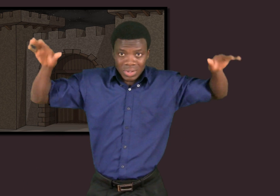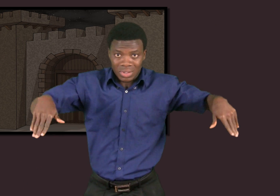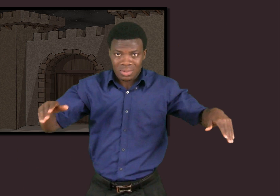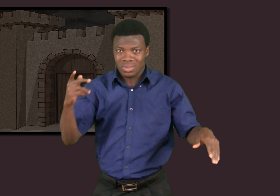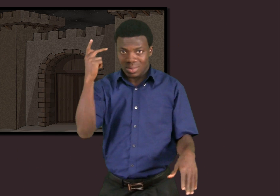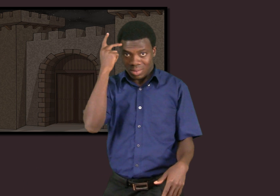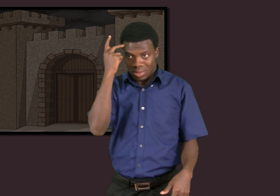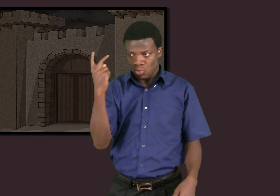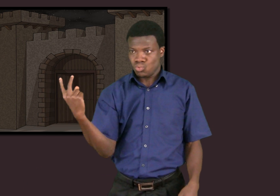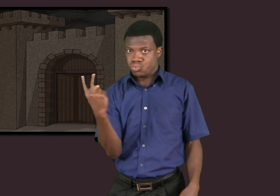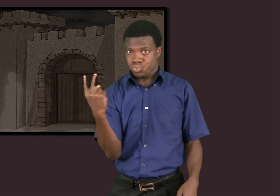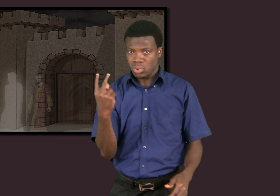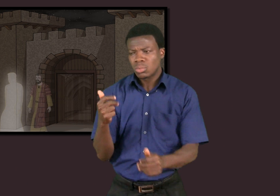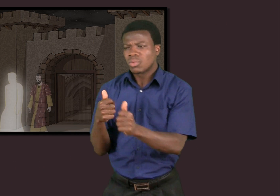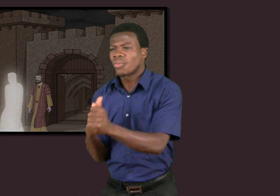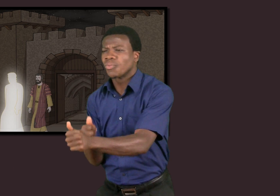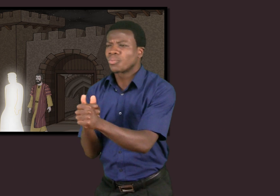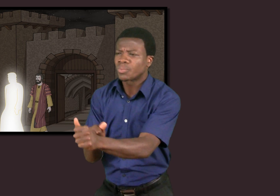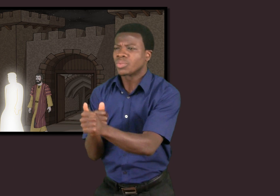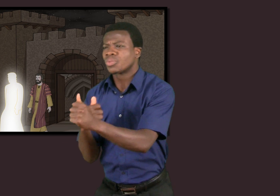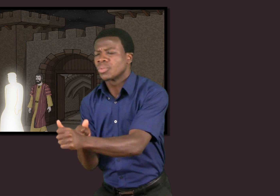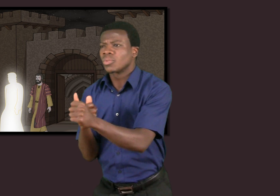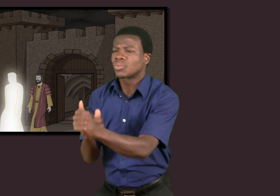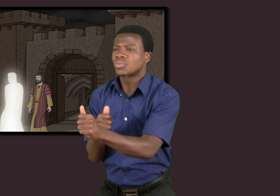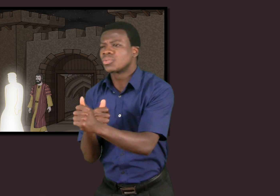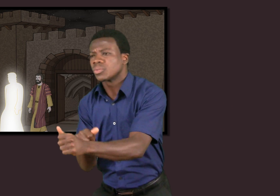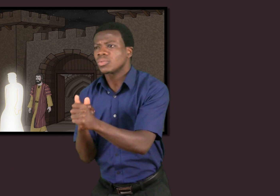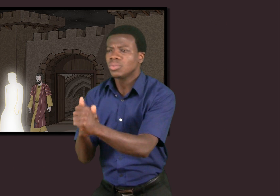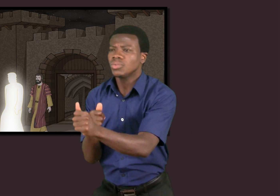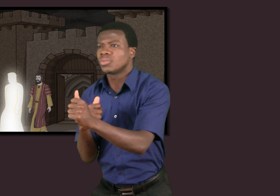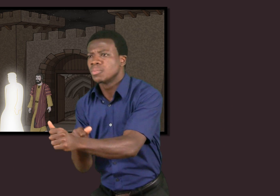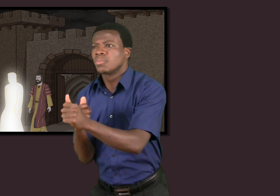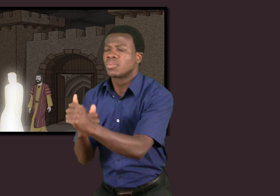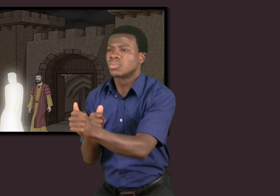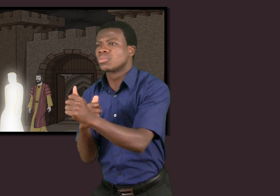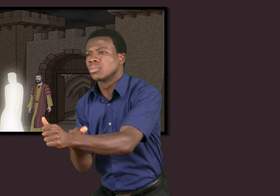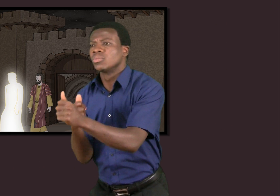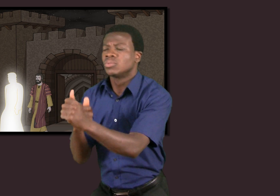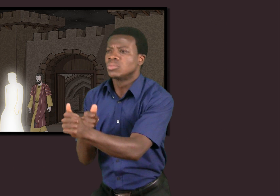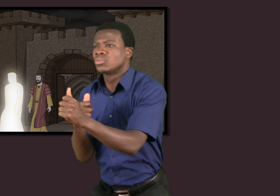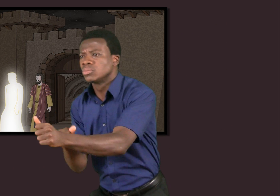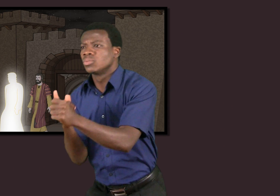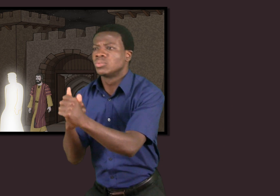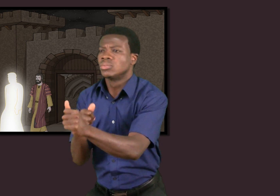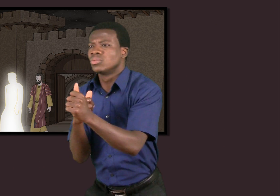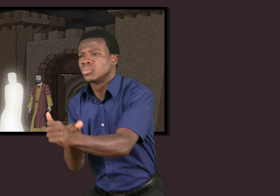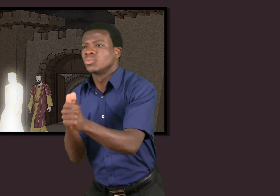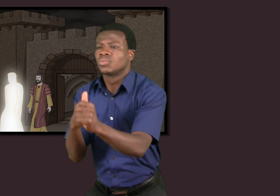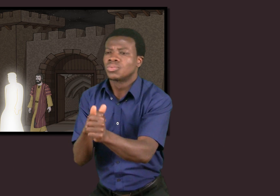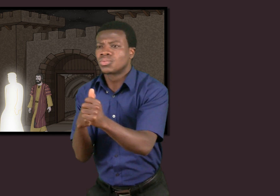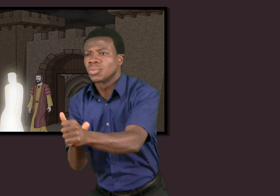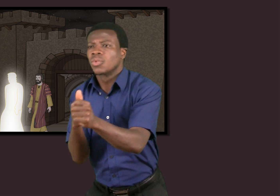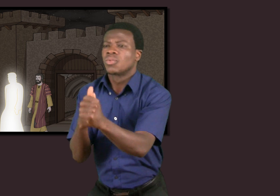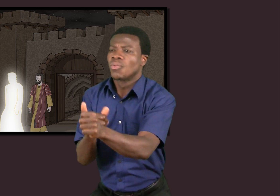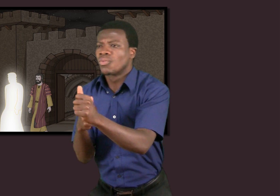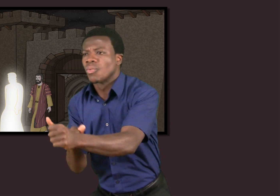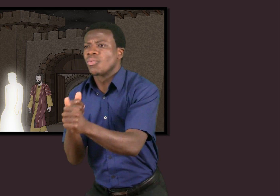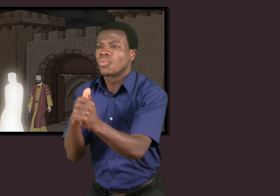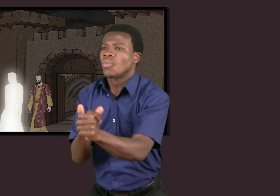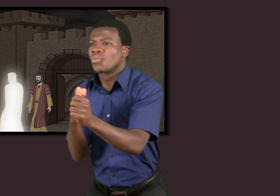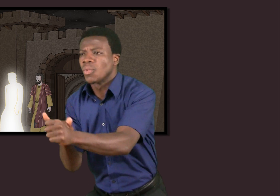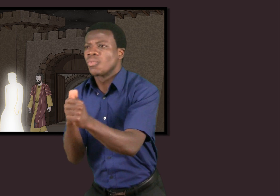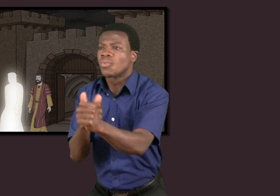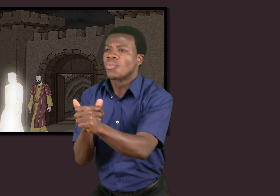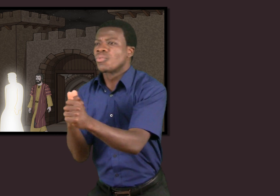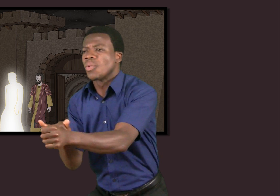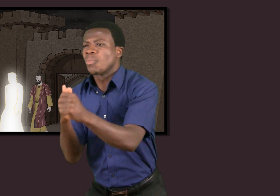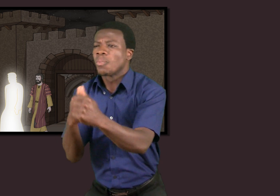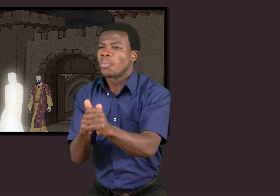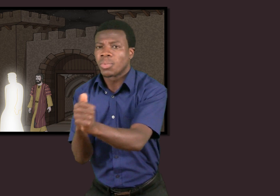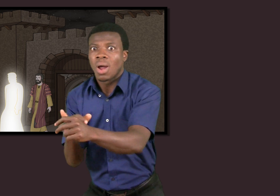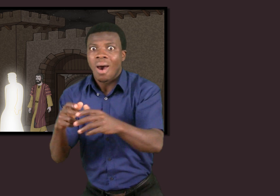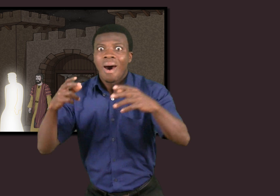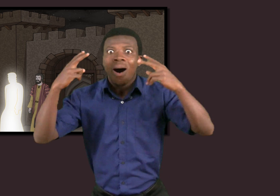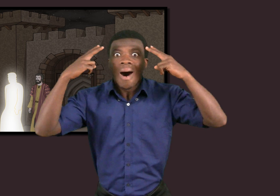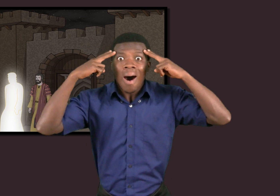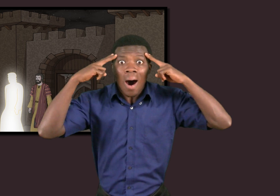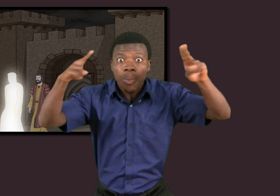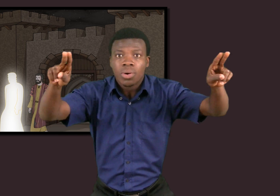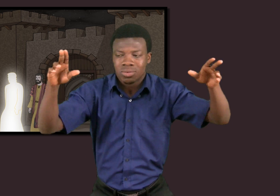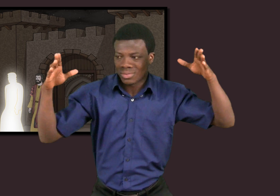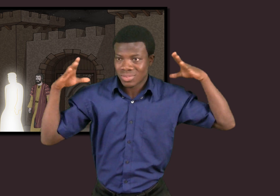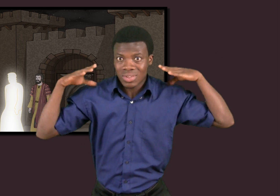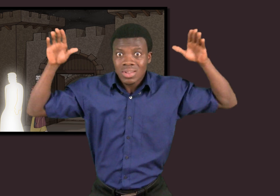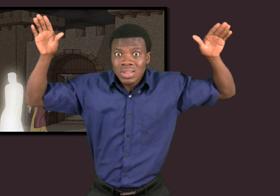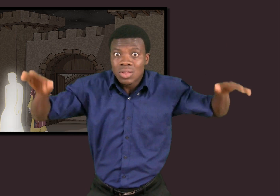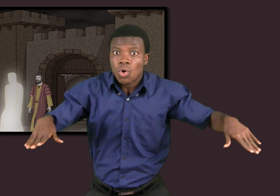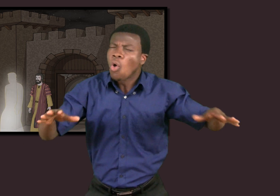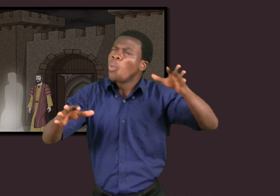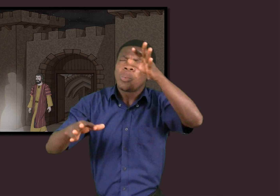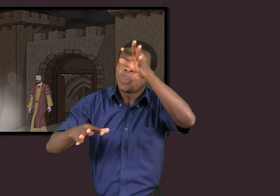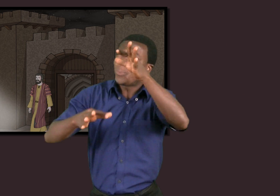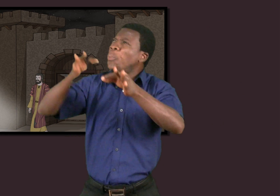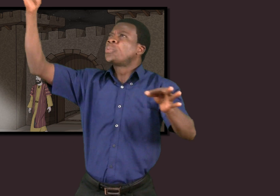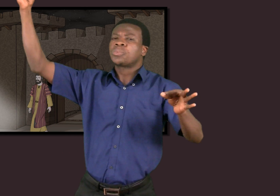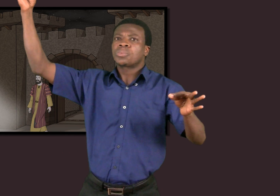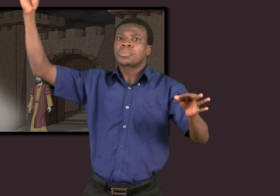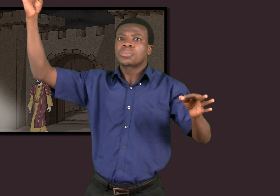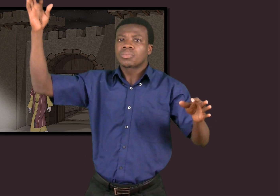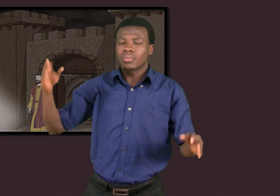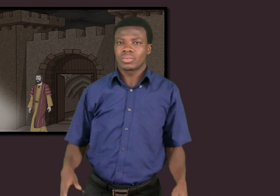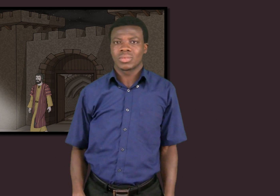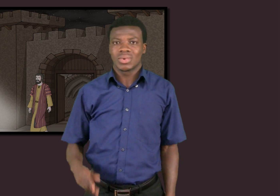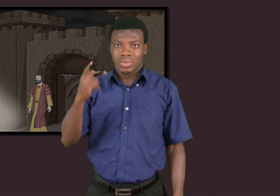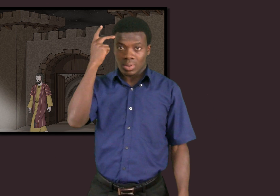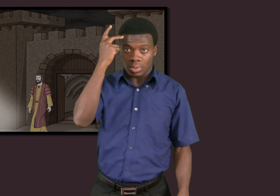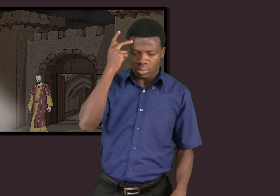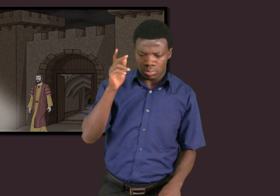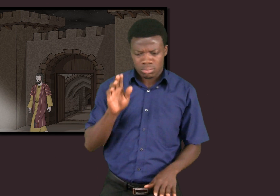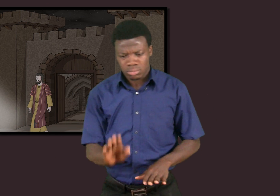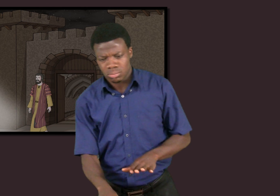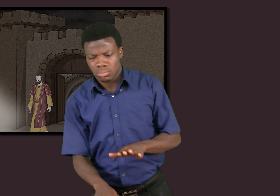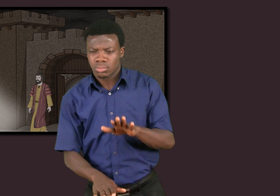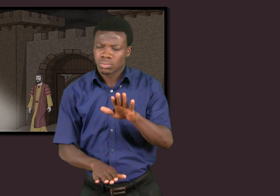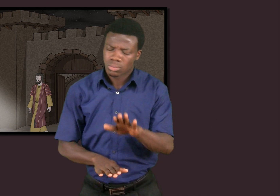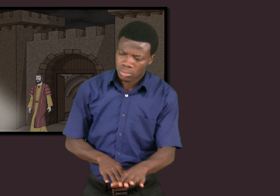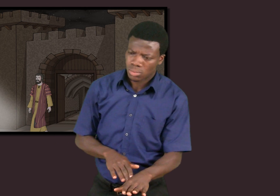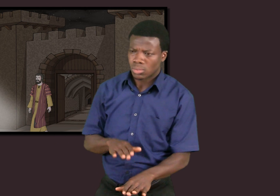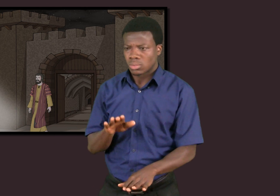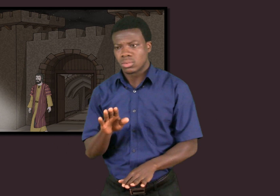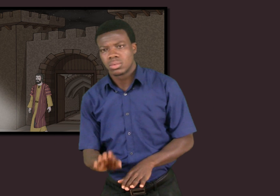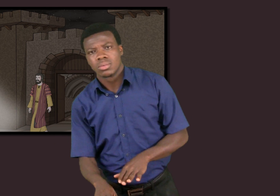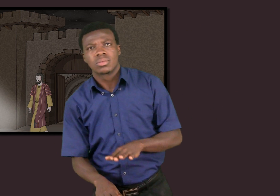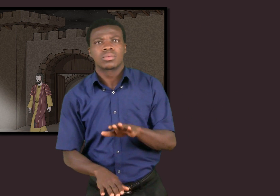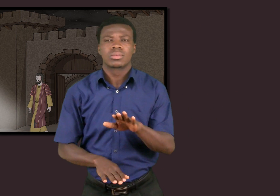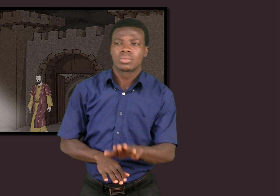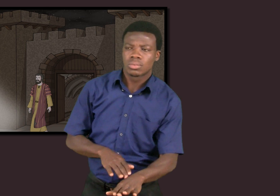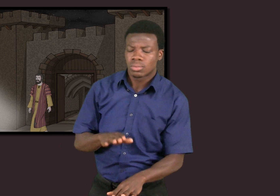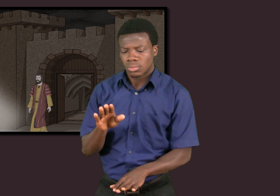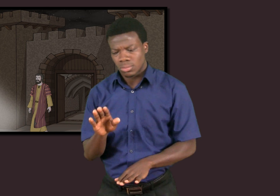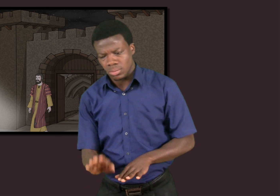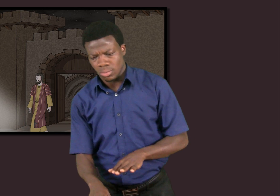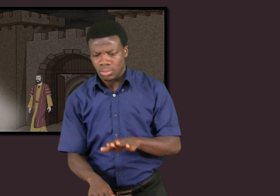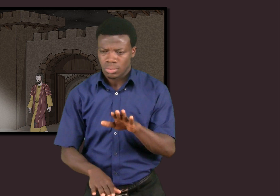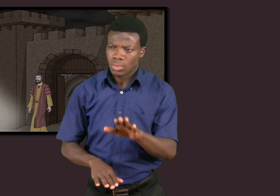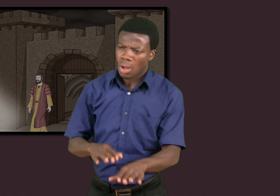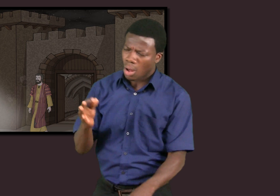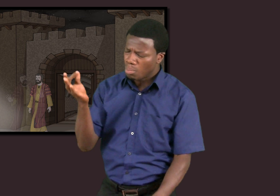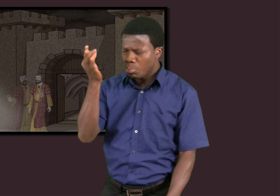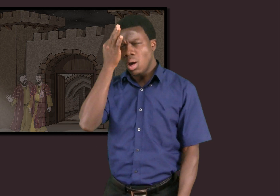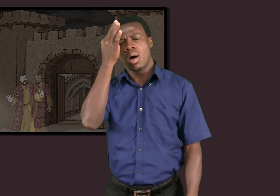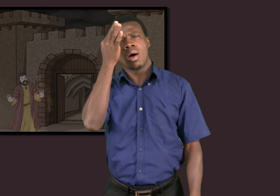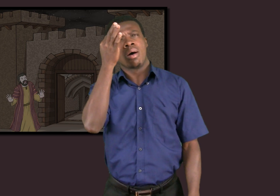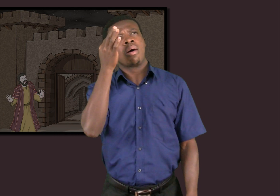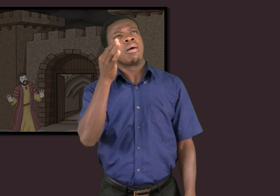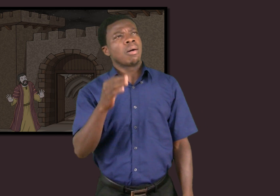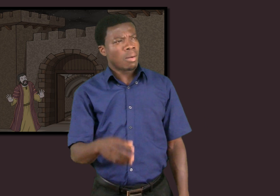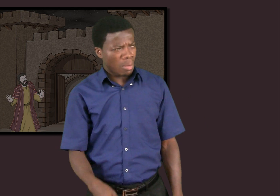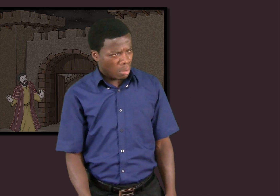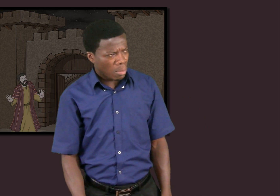When they had gone outside and walked the length of one block, the angel suddenly left him.